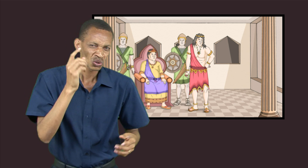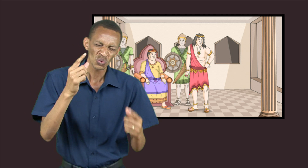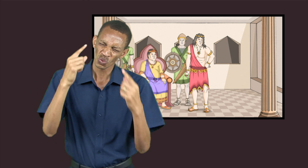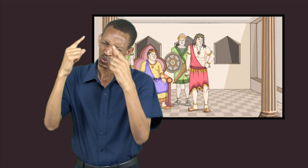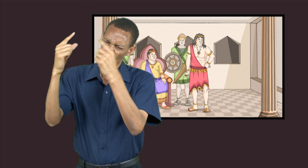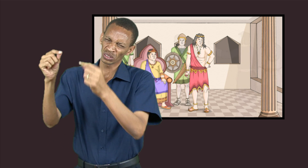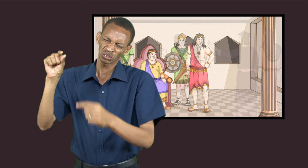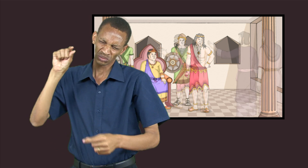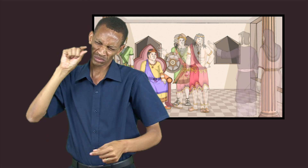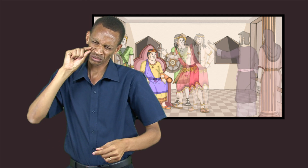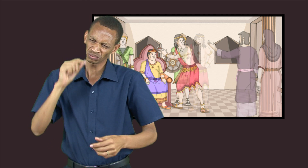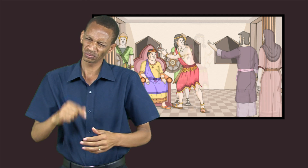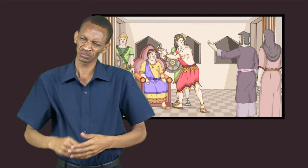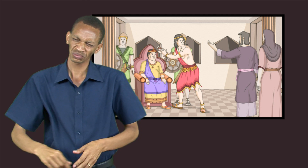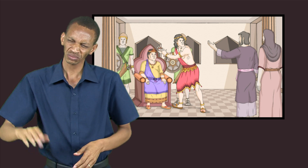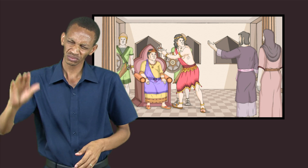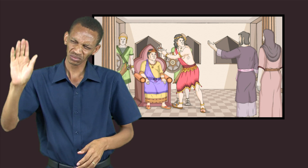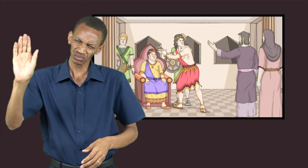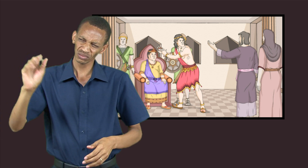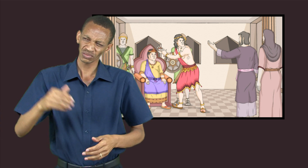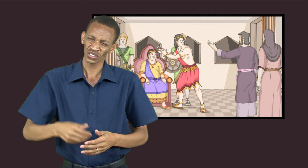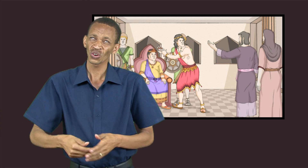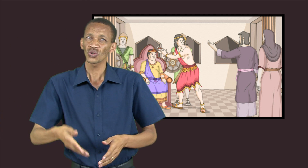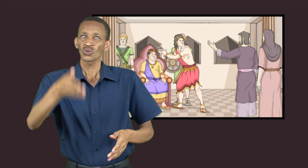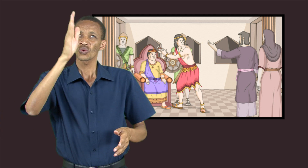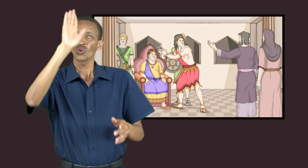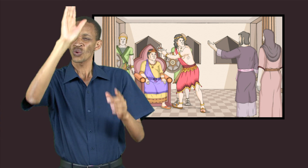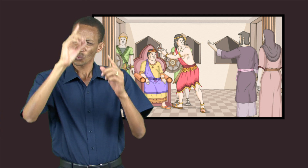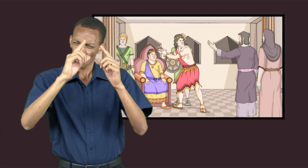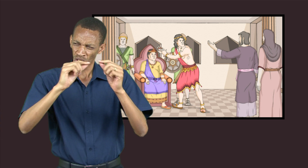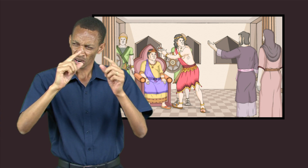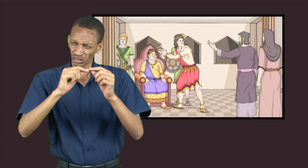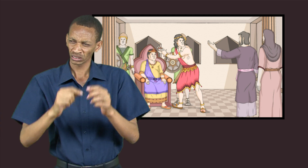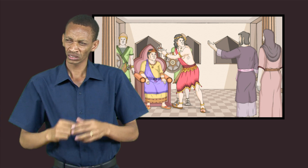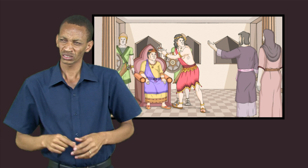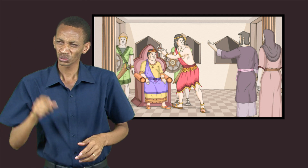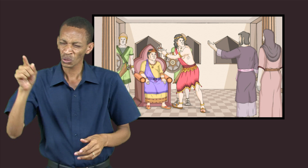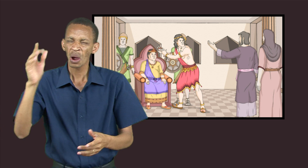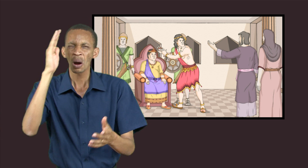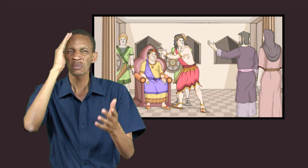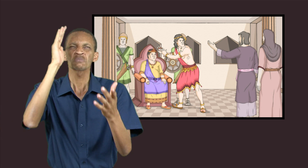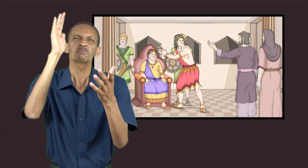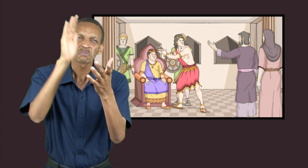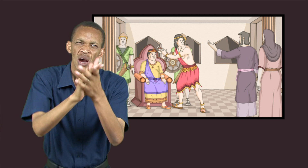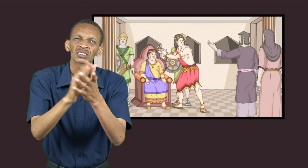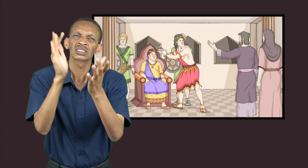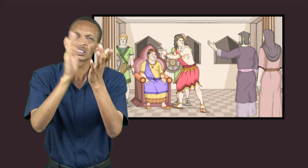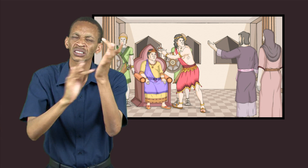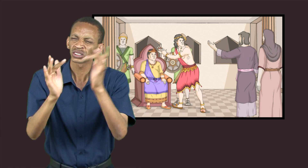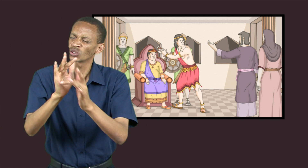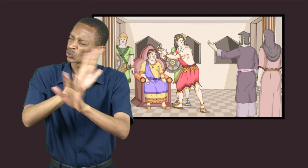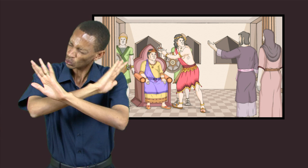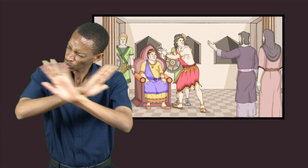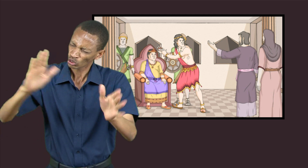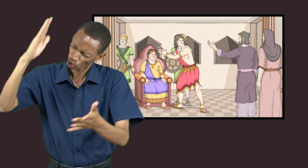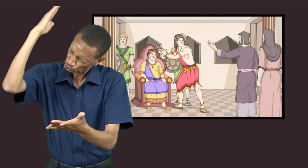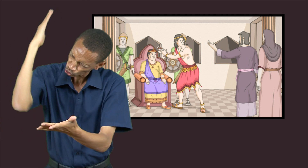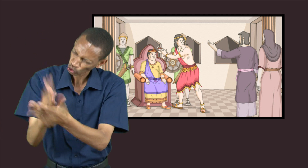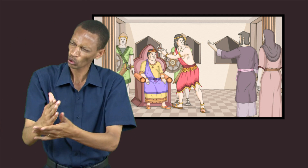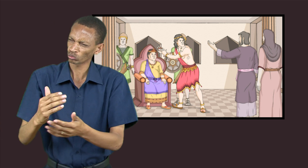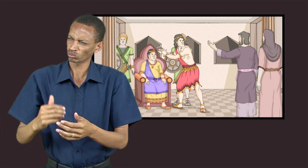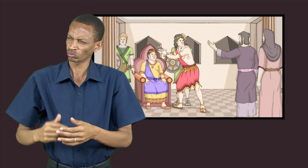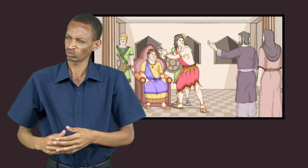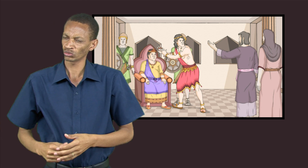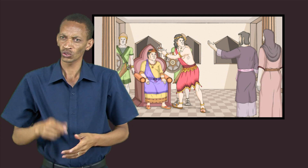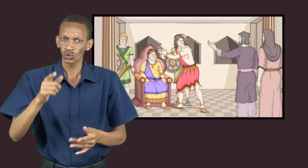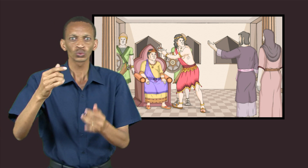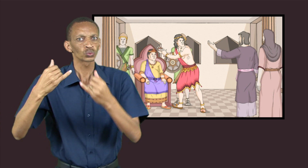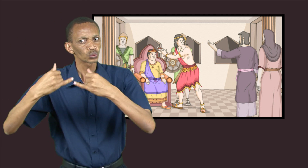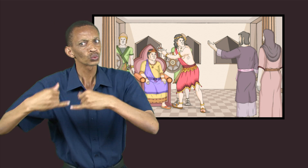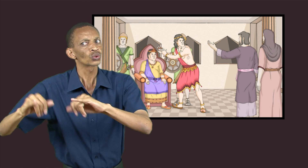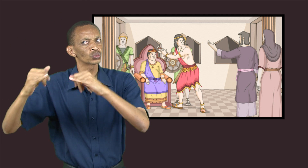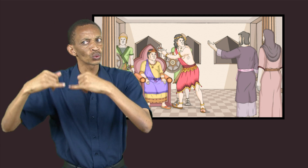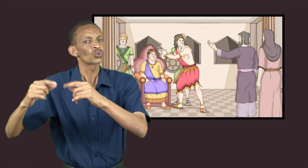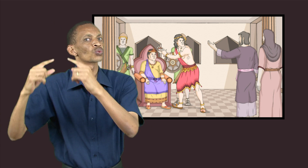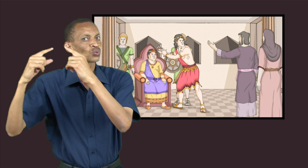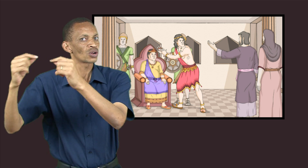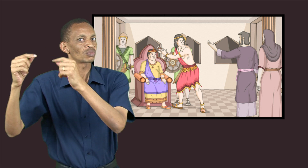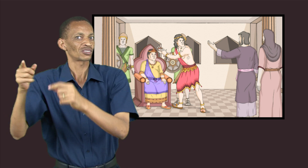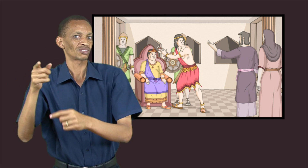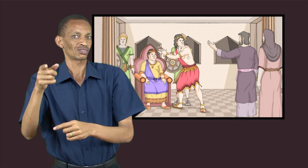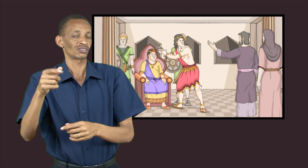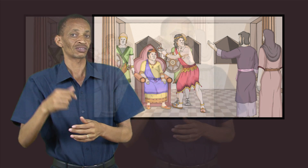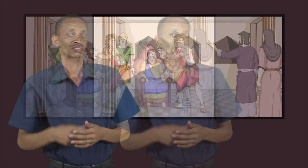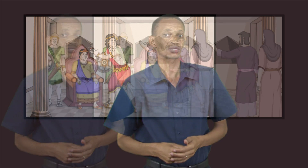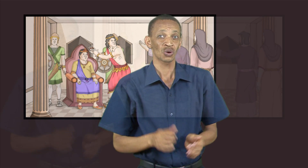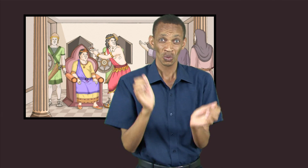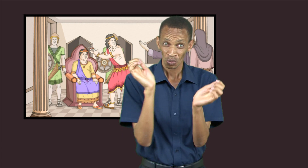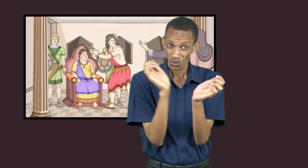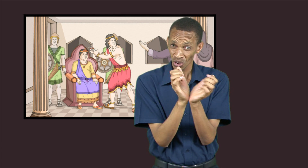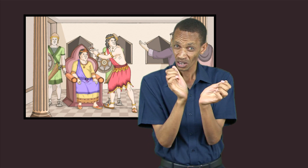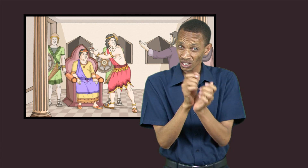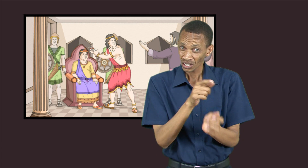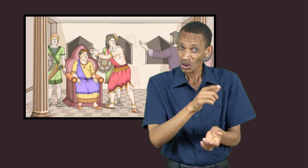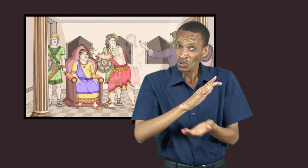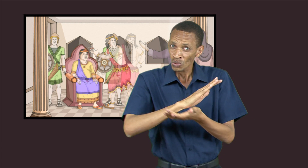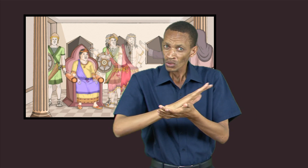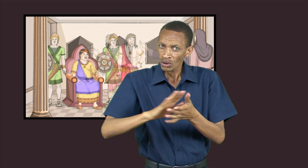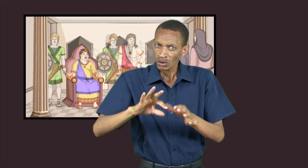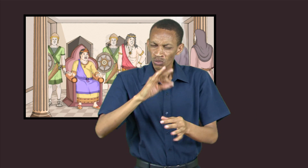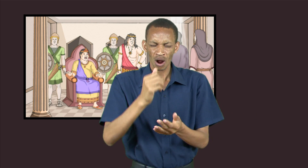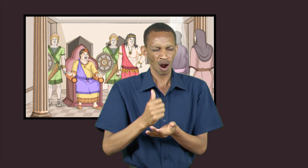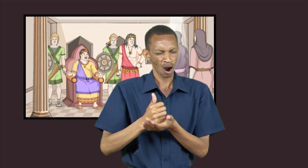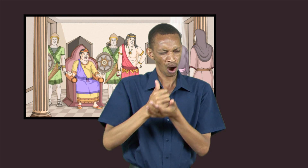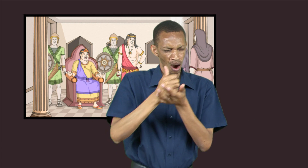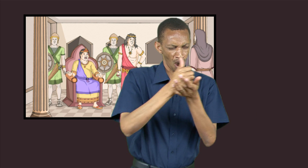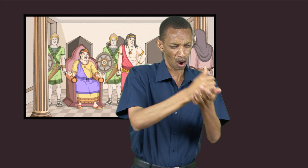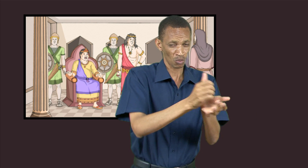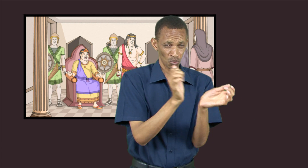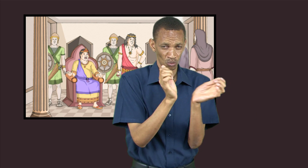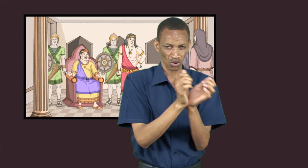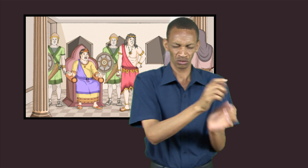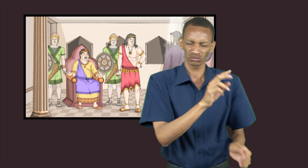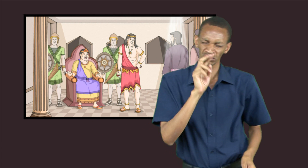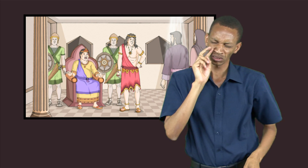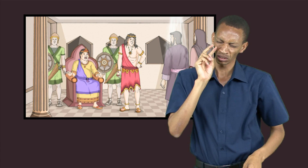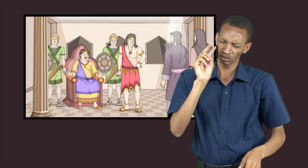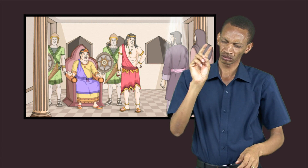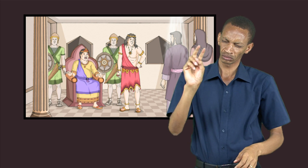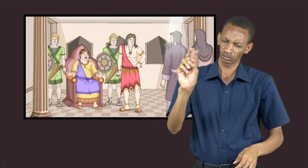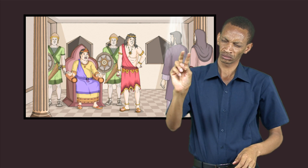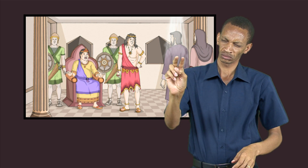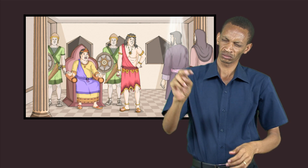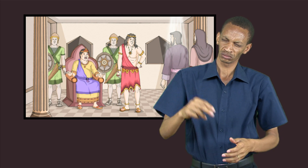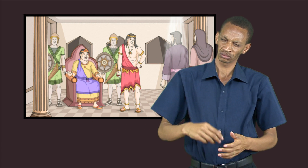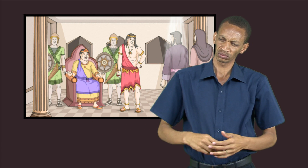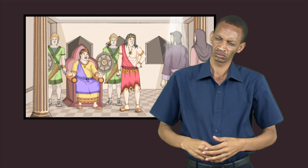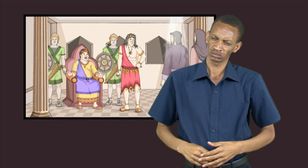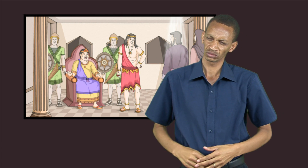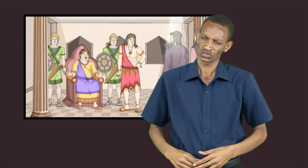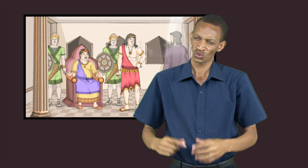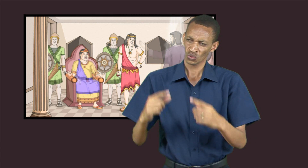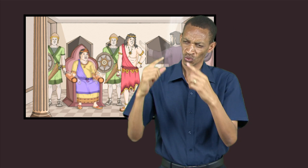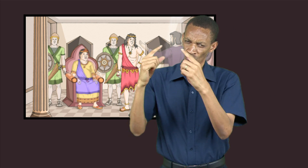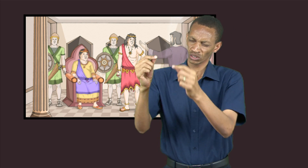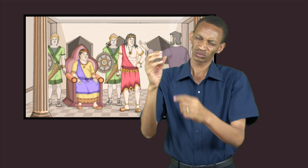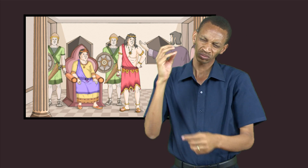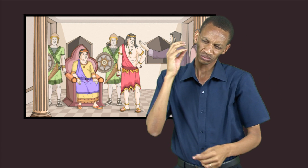But Elymas the sorcerer (for that is what his name means) opposed them and tried to turn the proconsul from the faith.